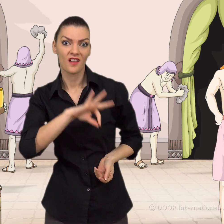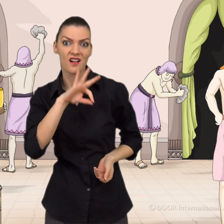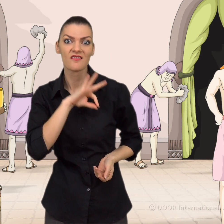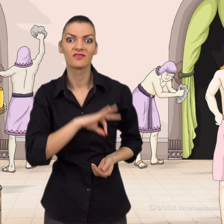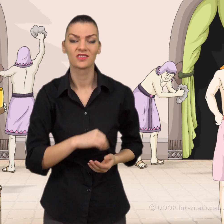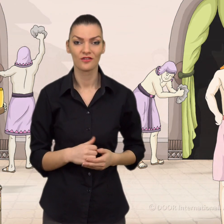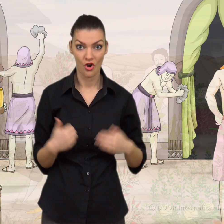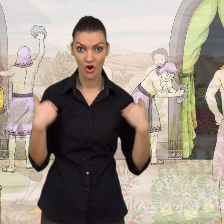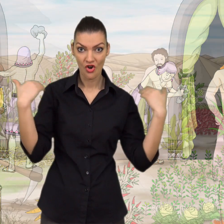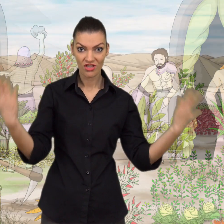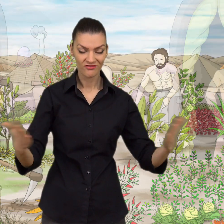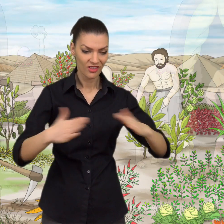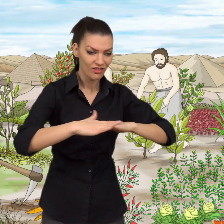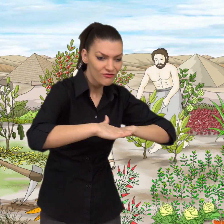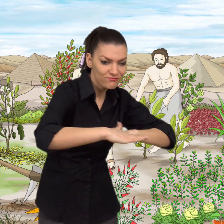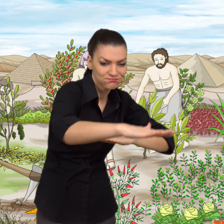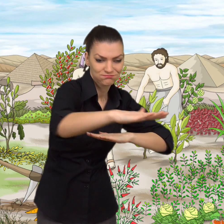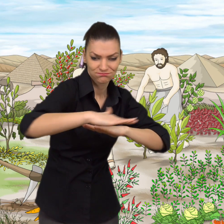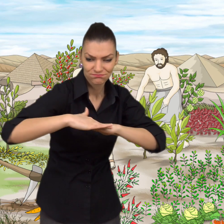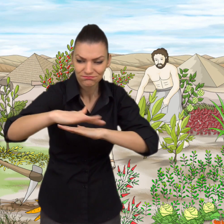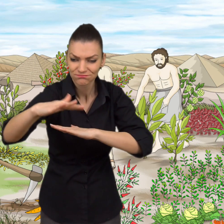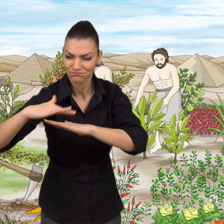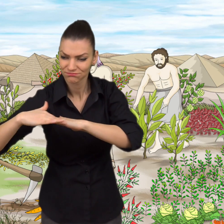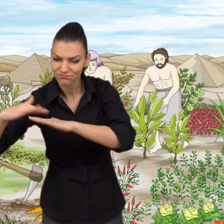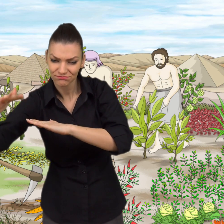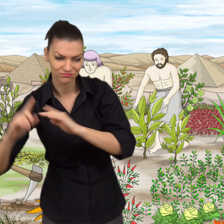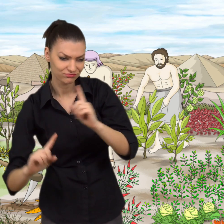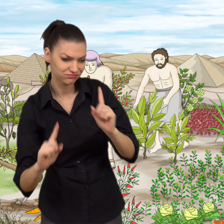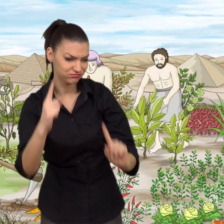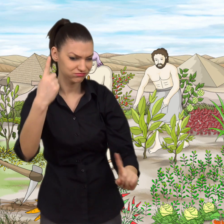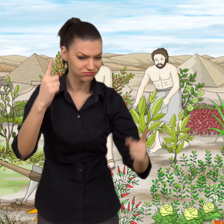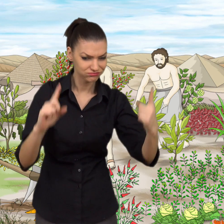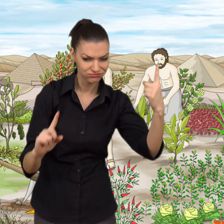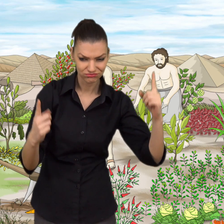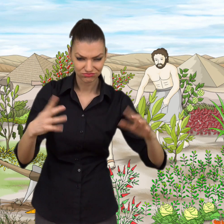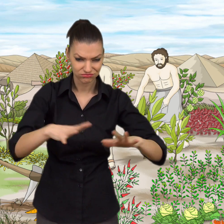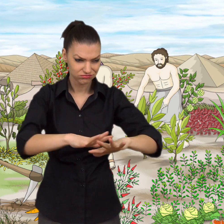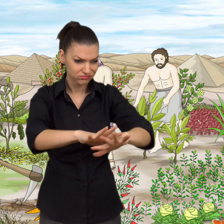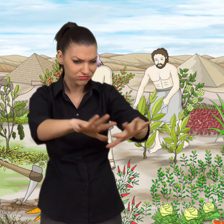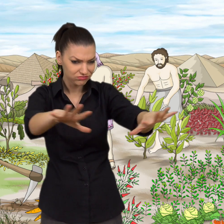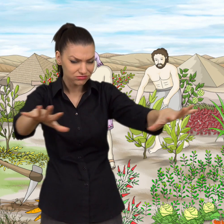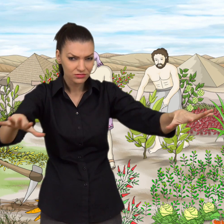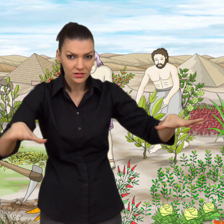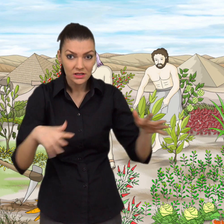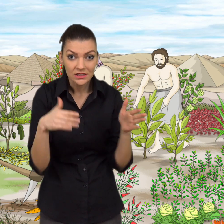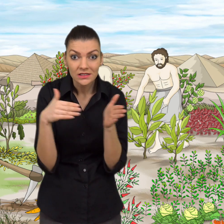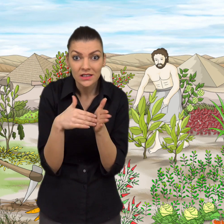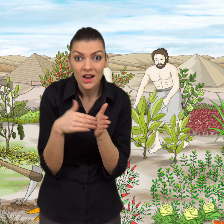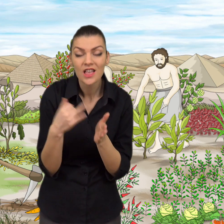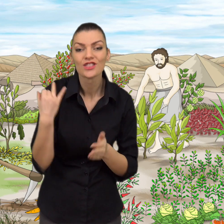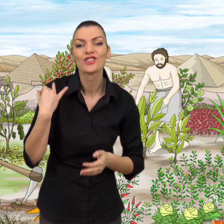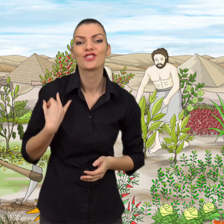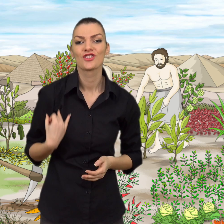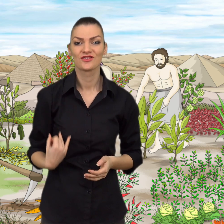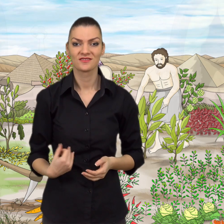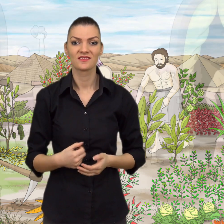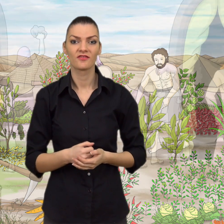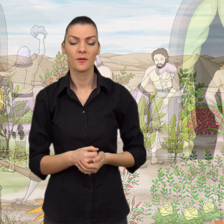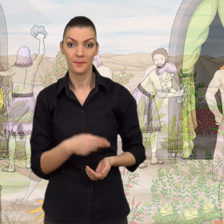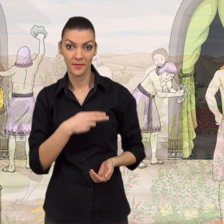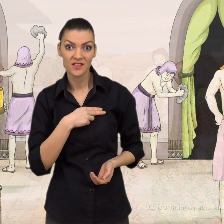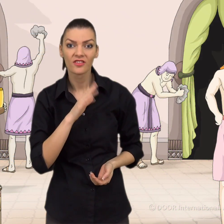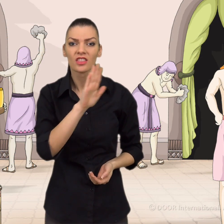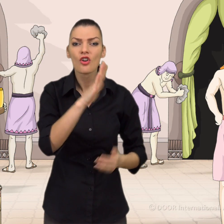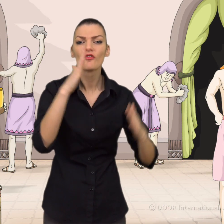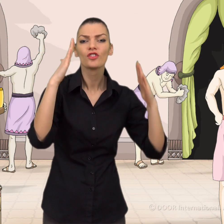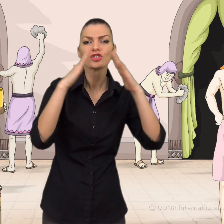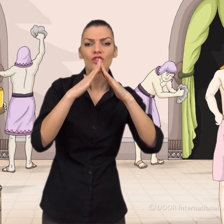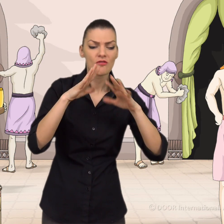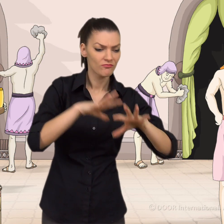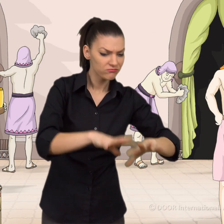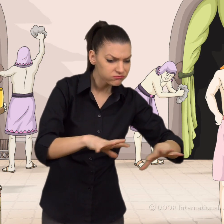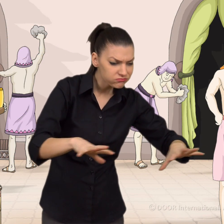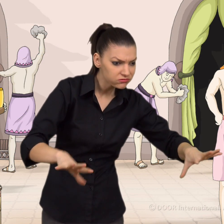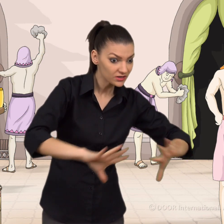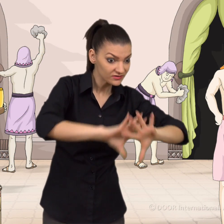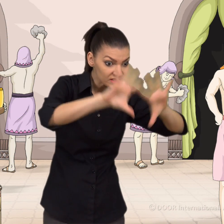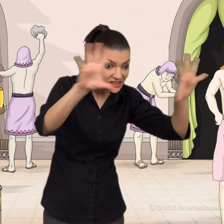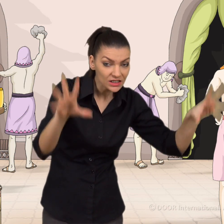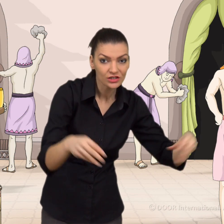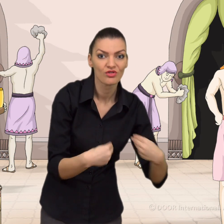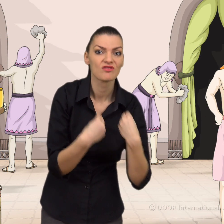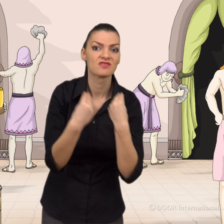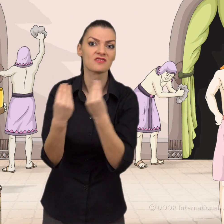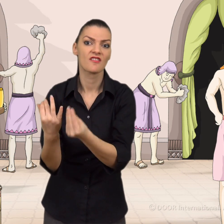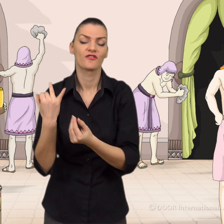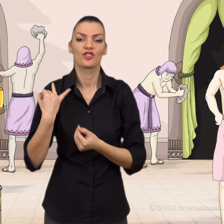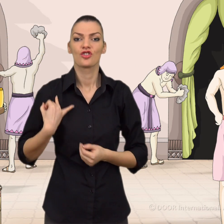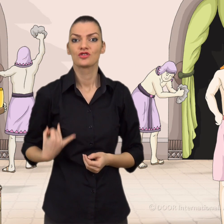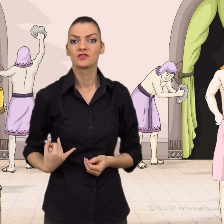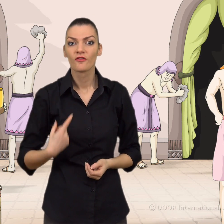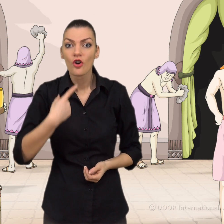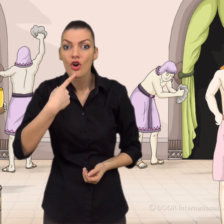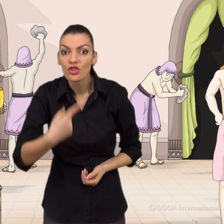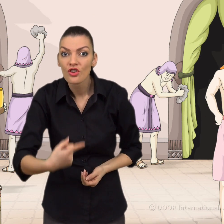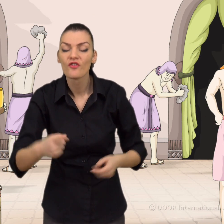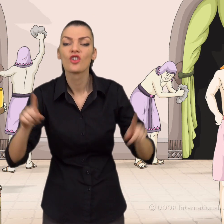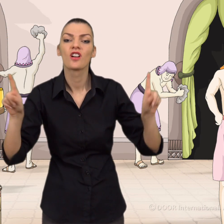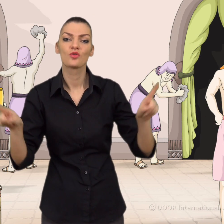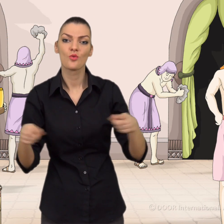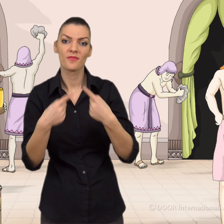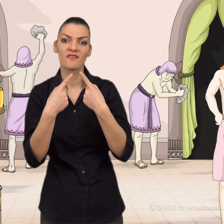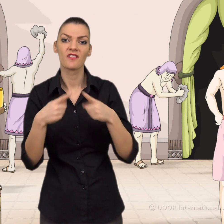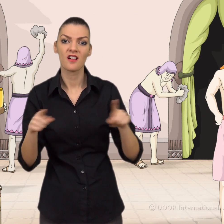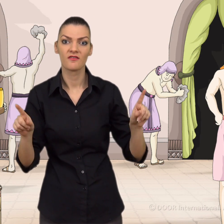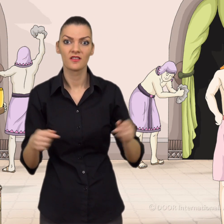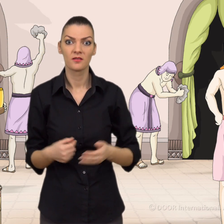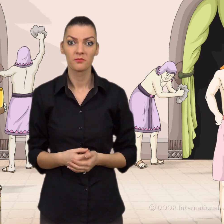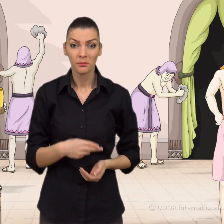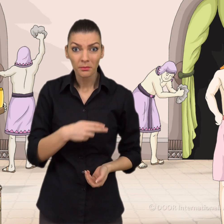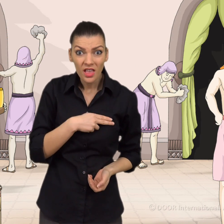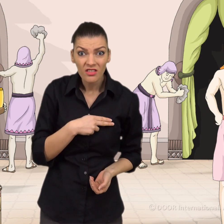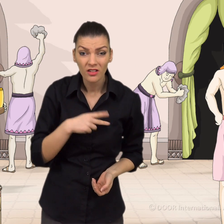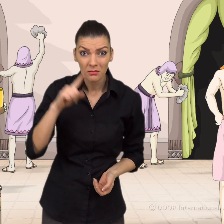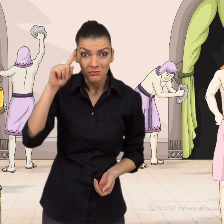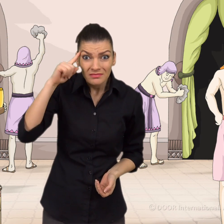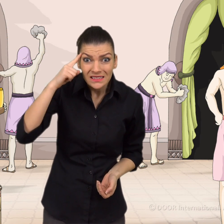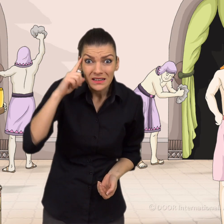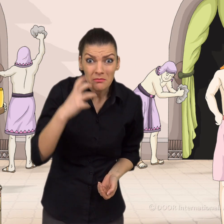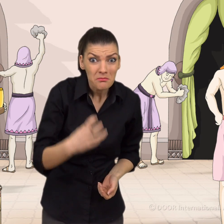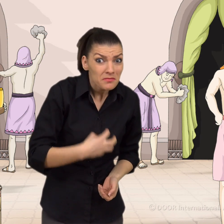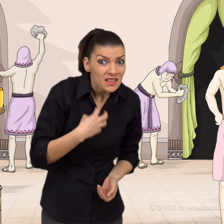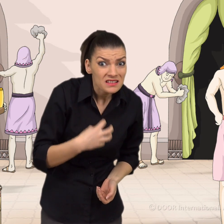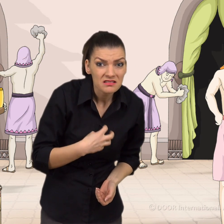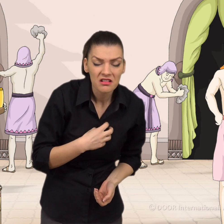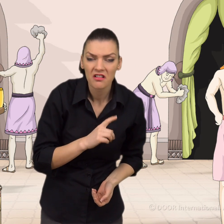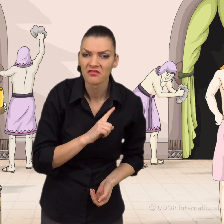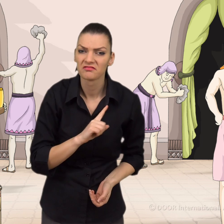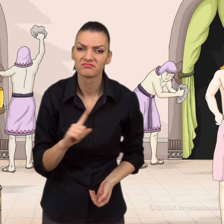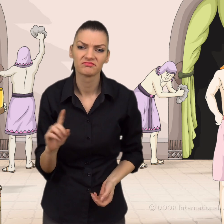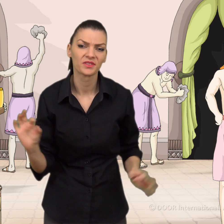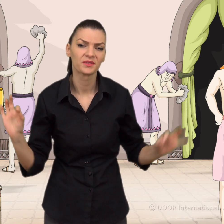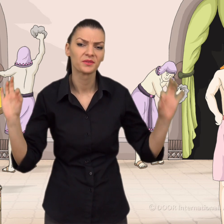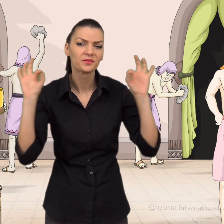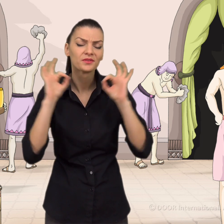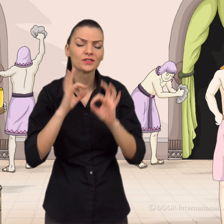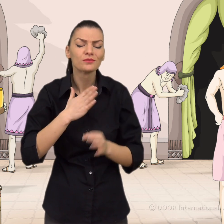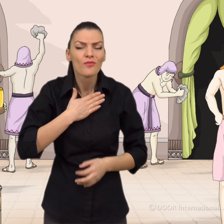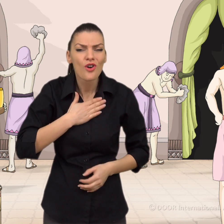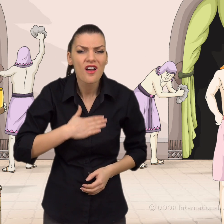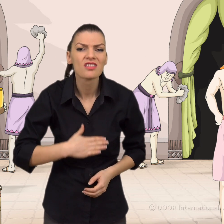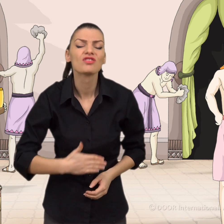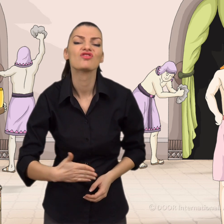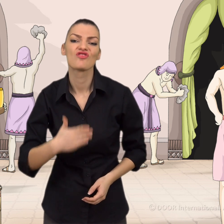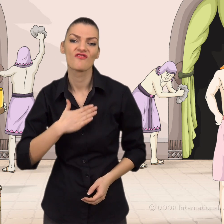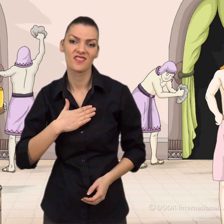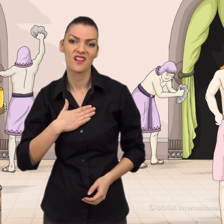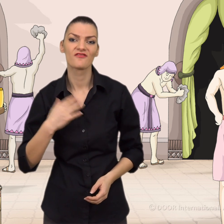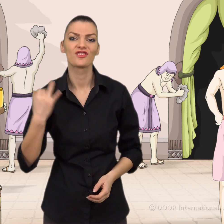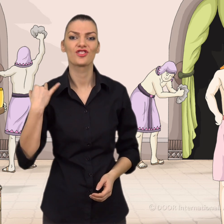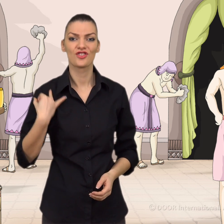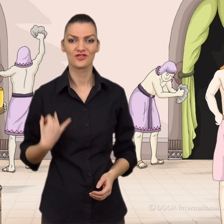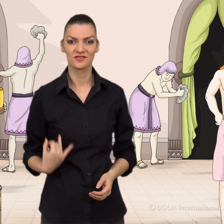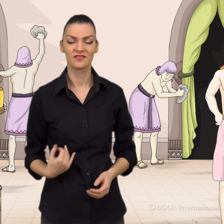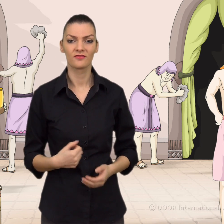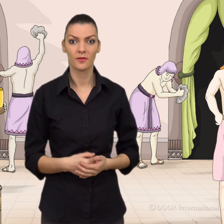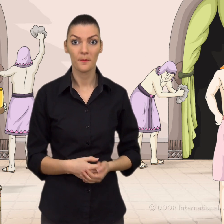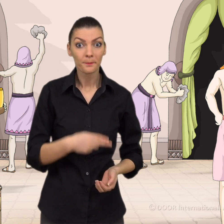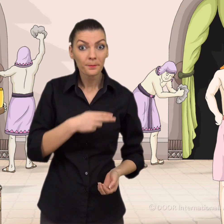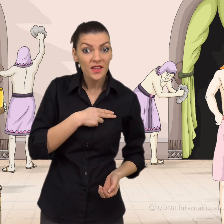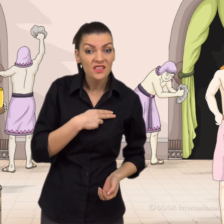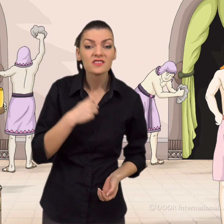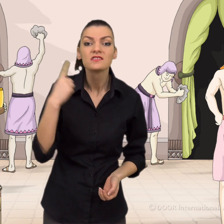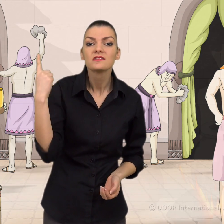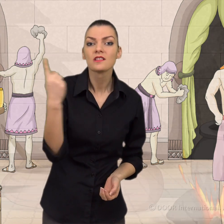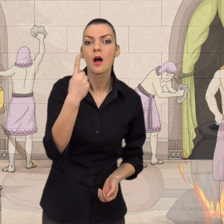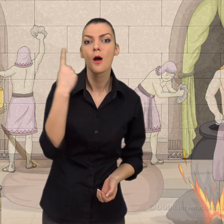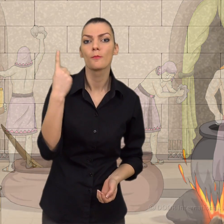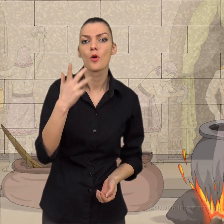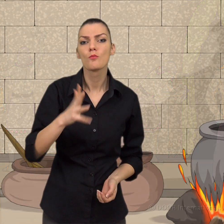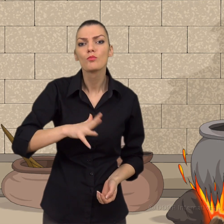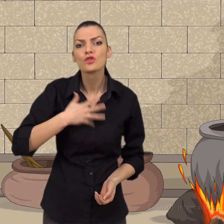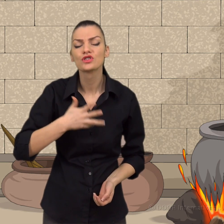The LORD’s blessing was on everything he owned, both in his house and in his field. So Potiphar left all that he owned in Joseph’s care;